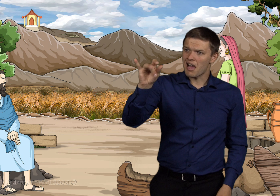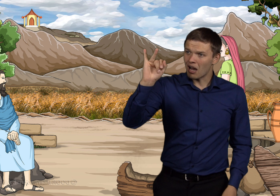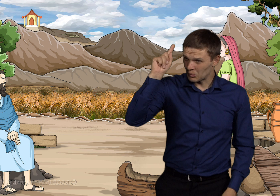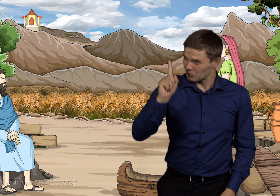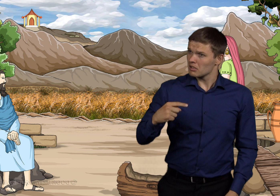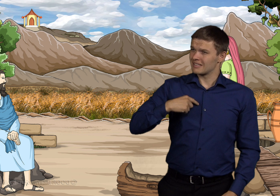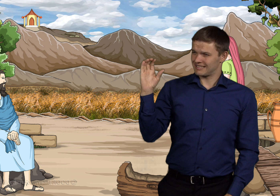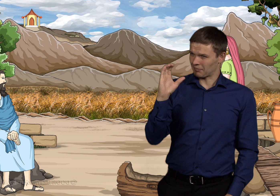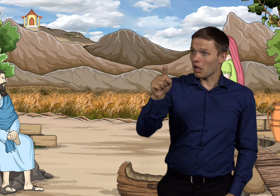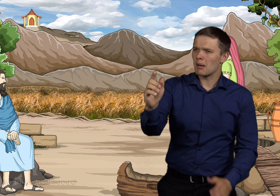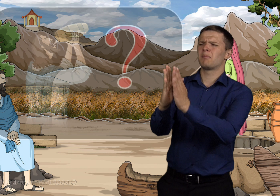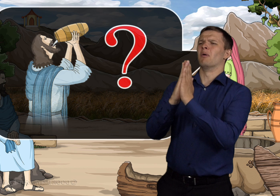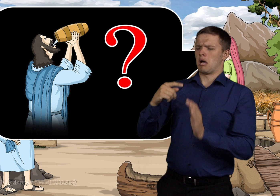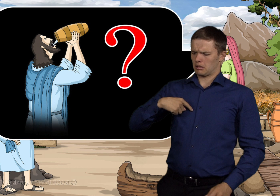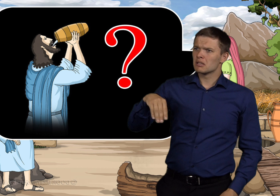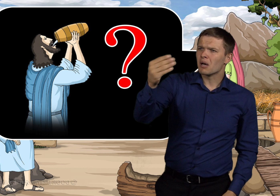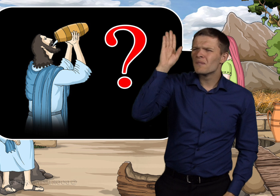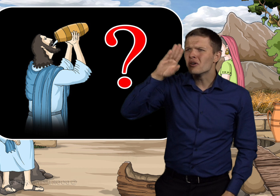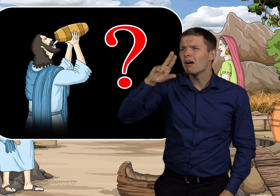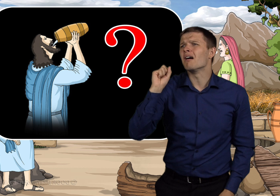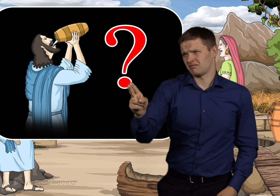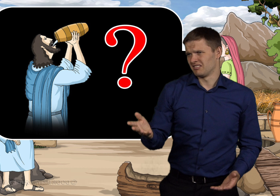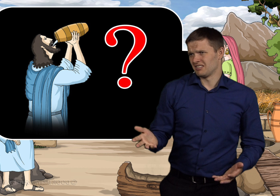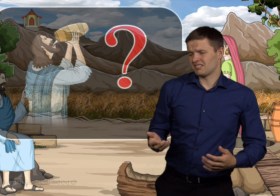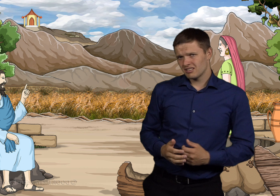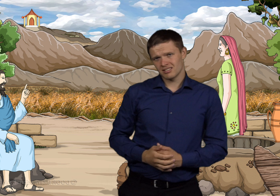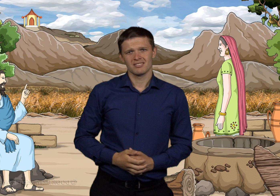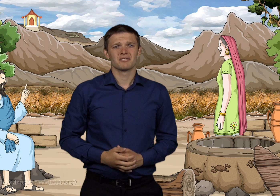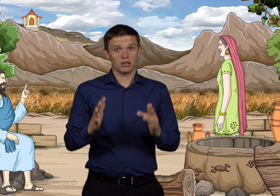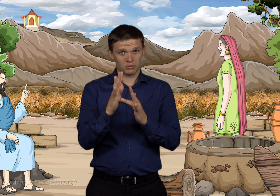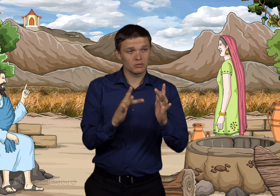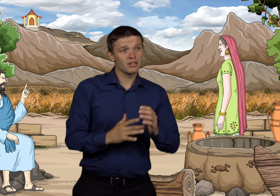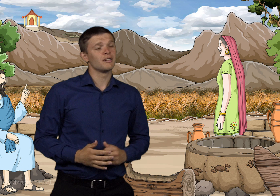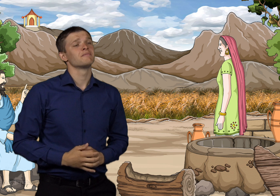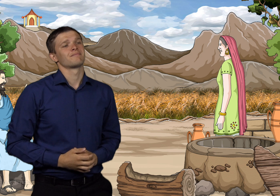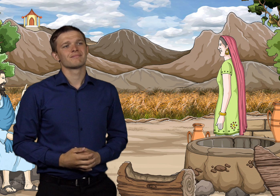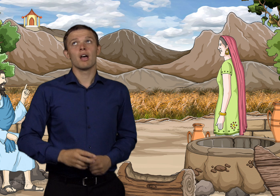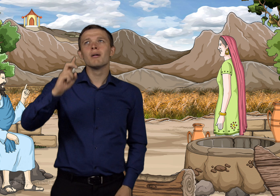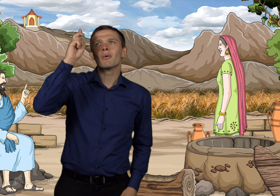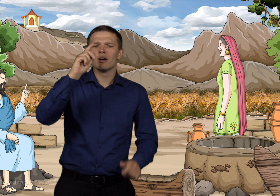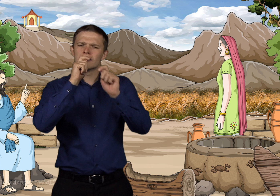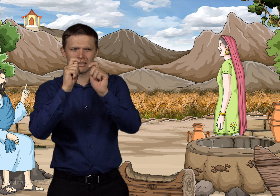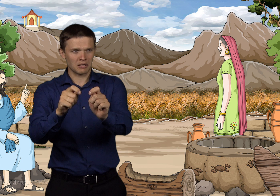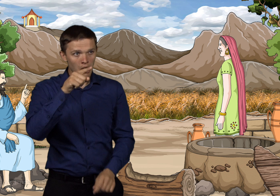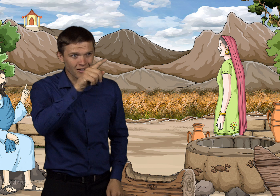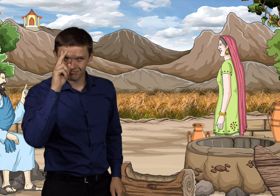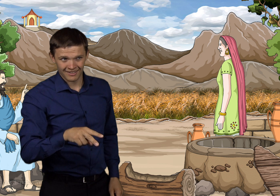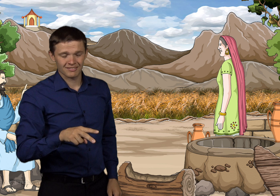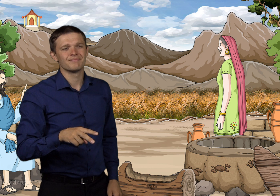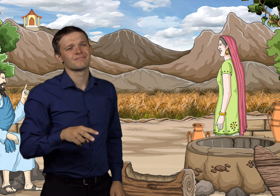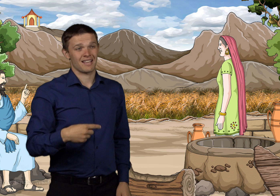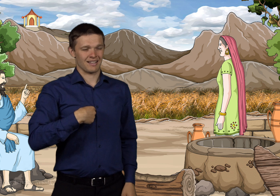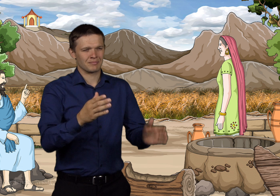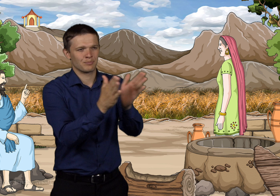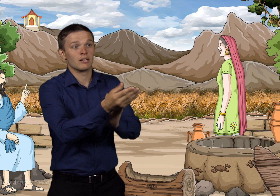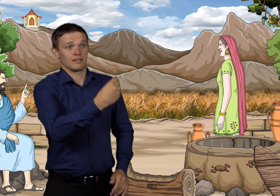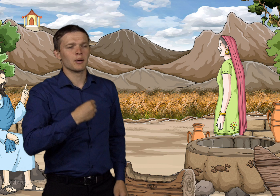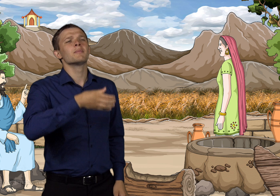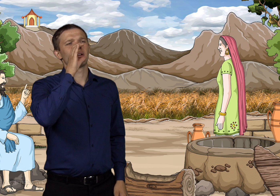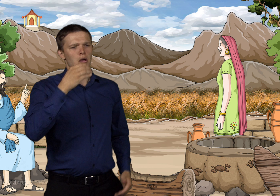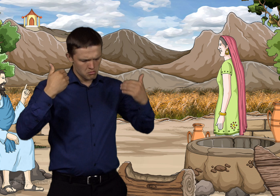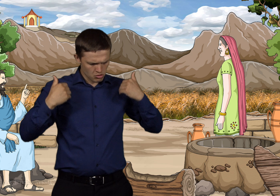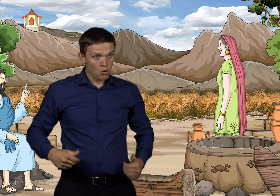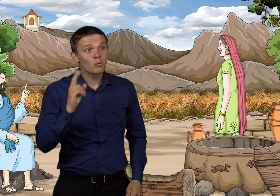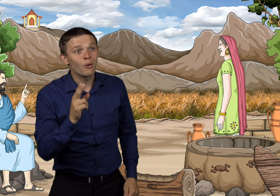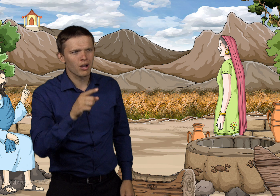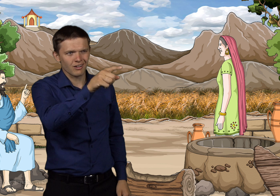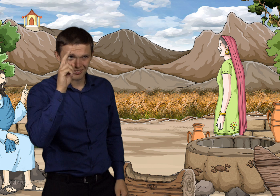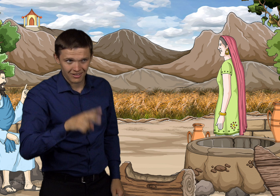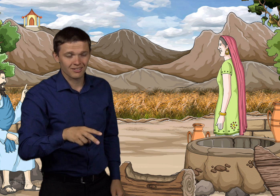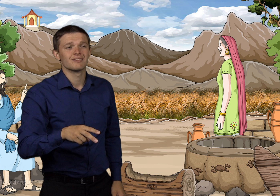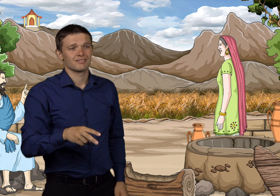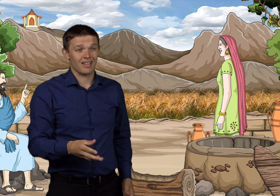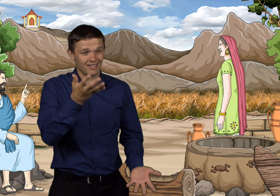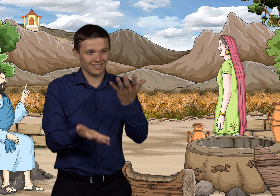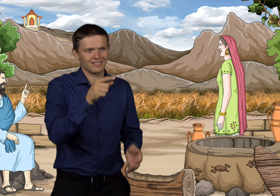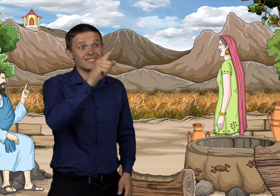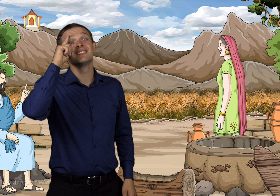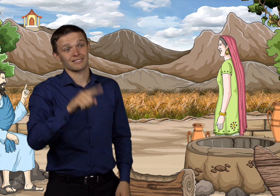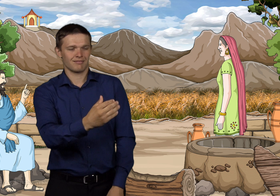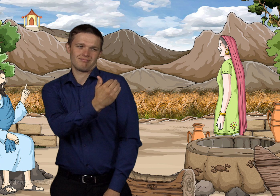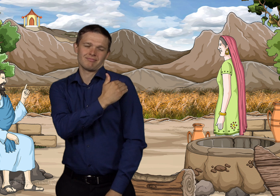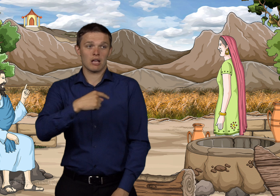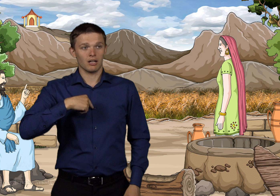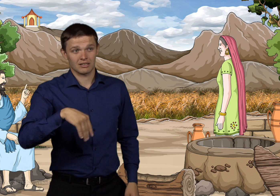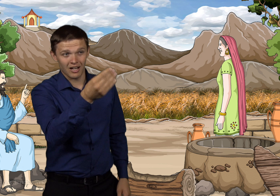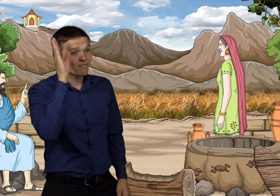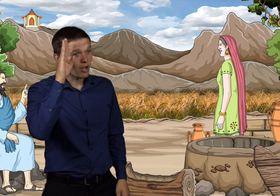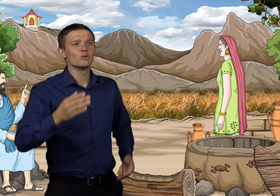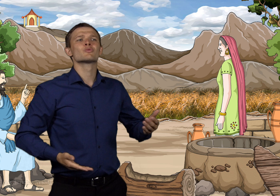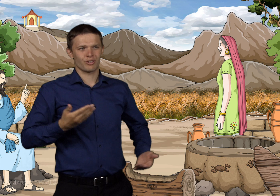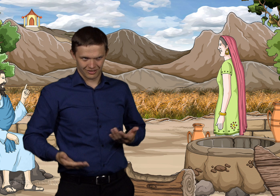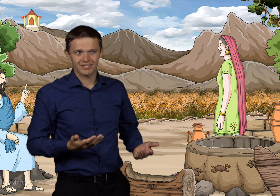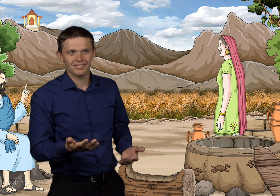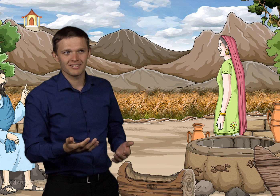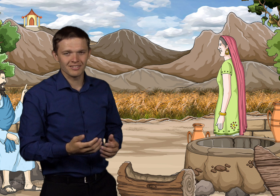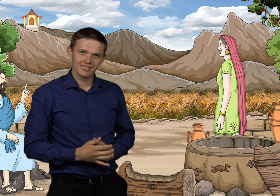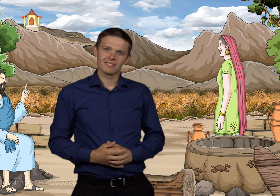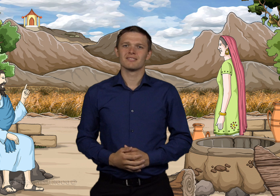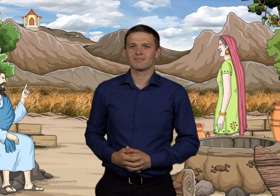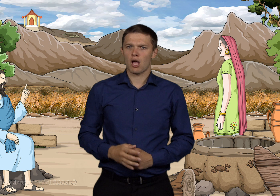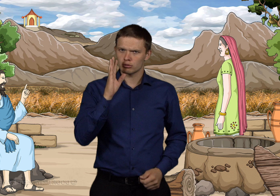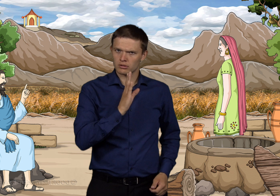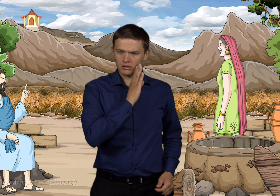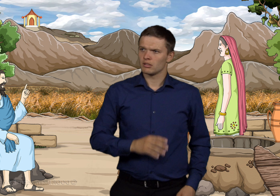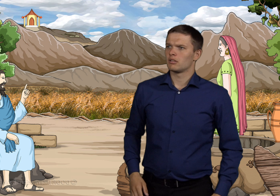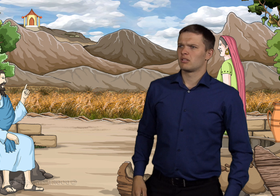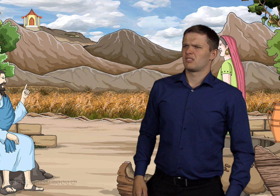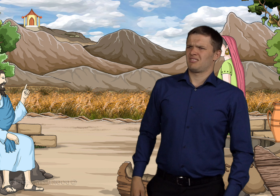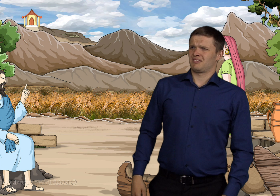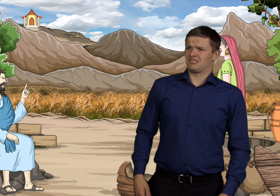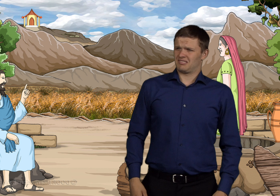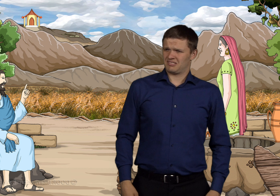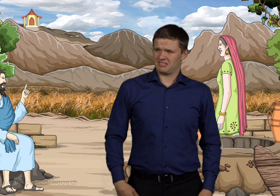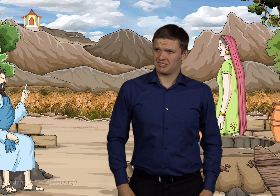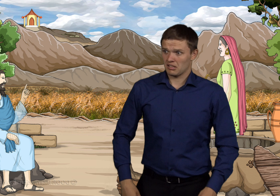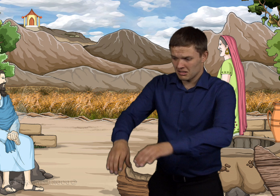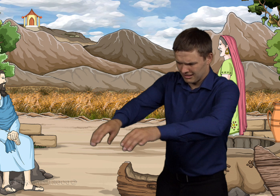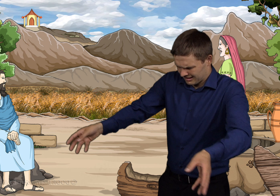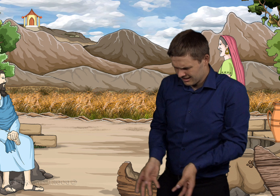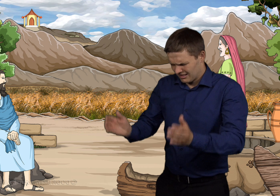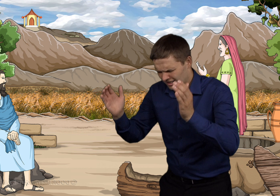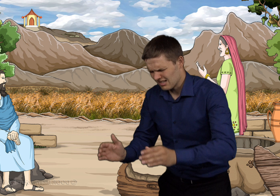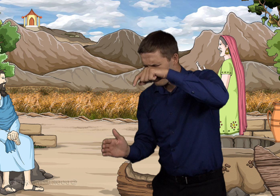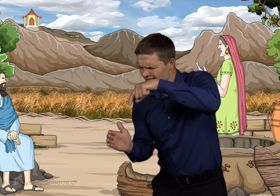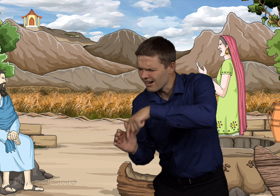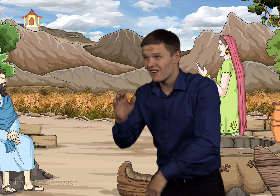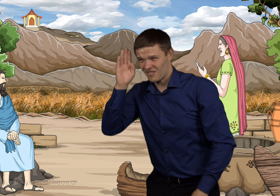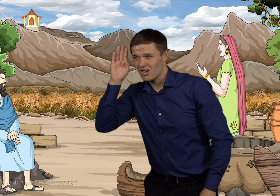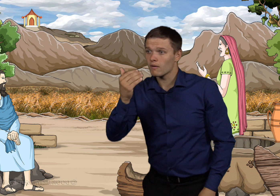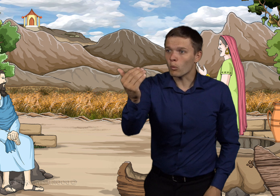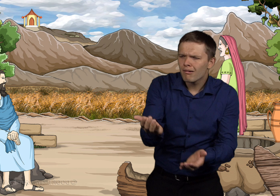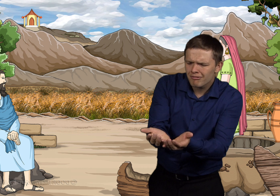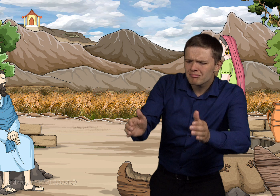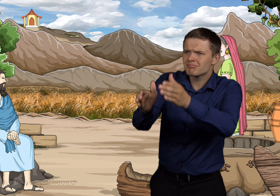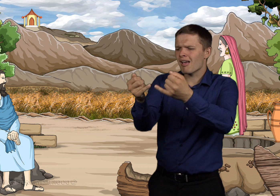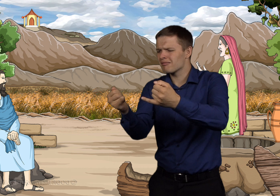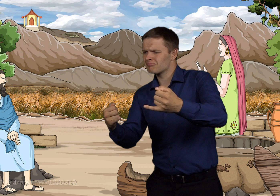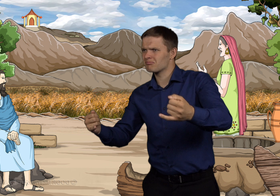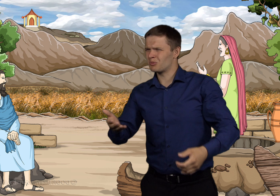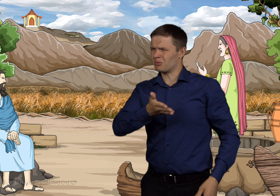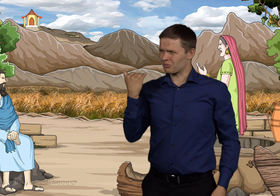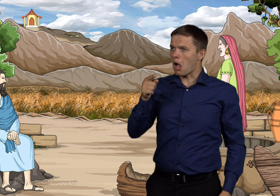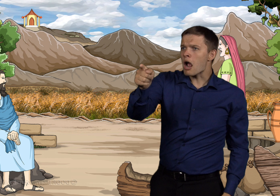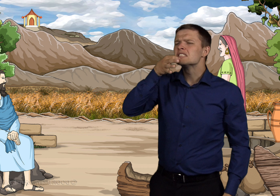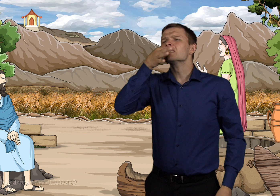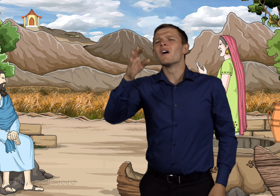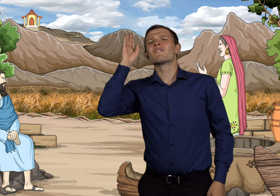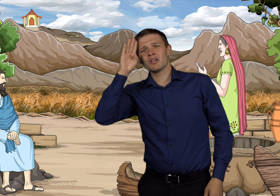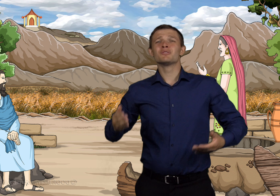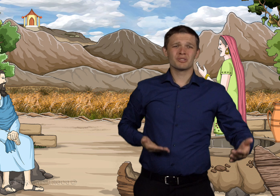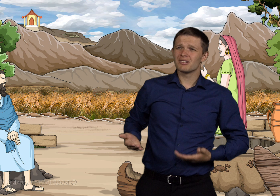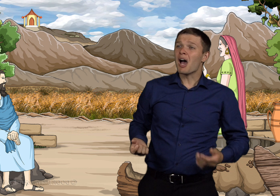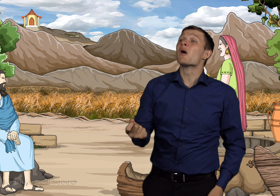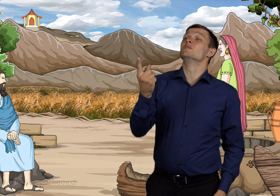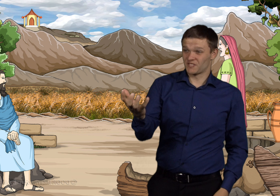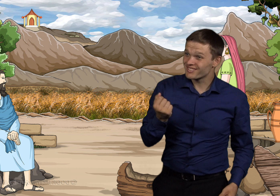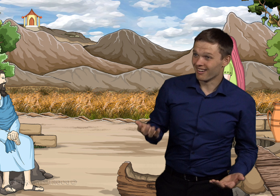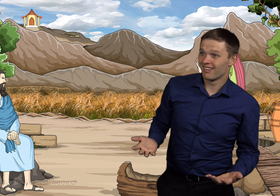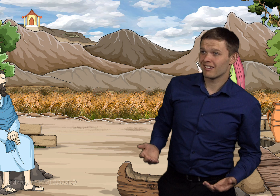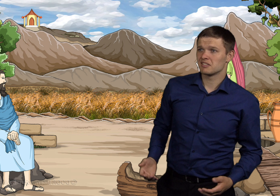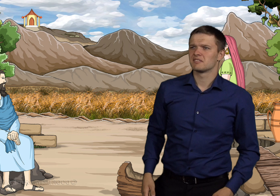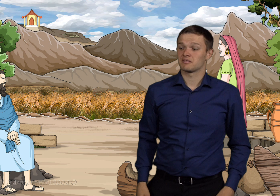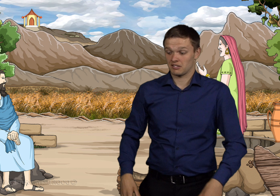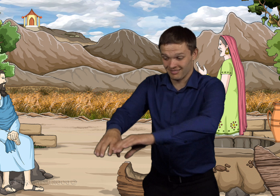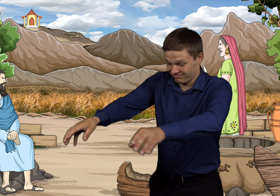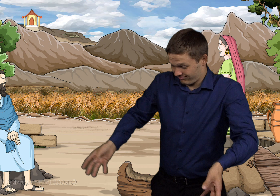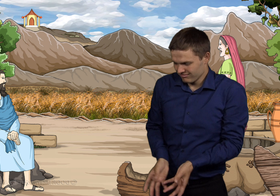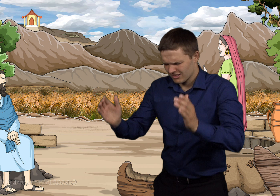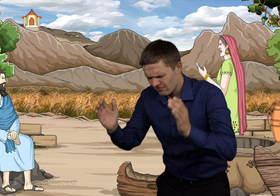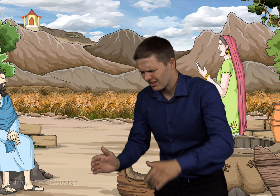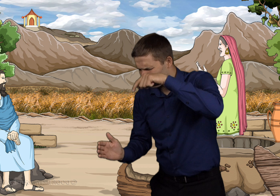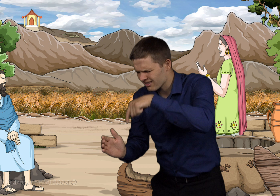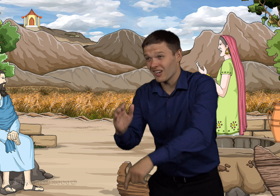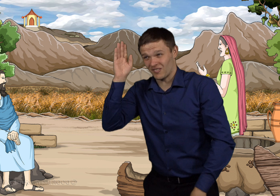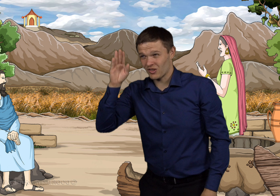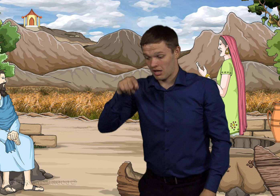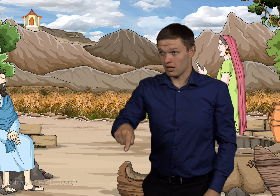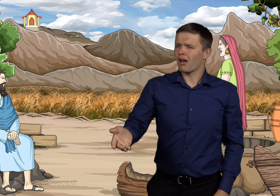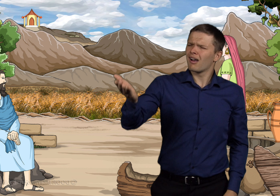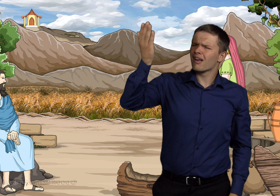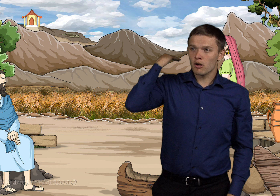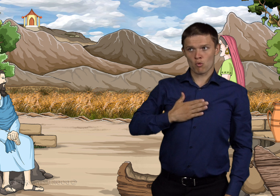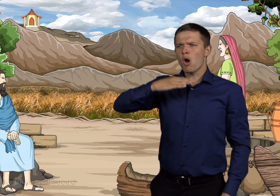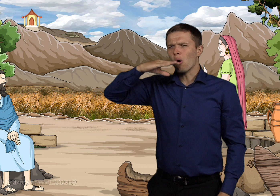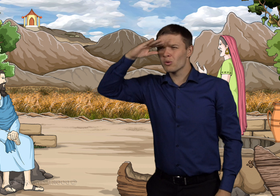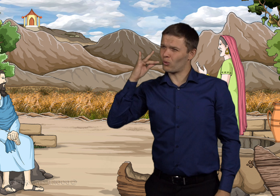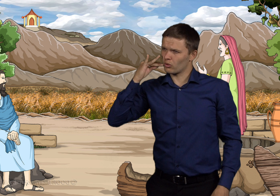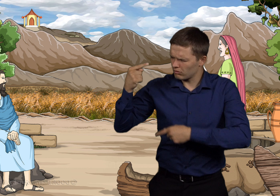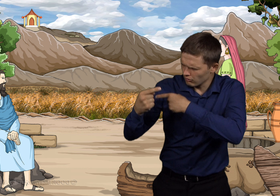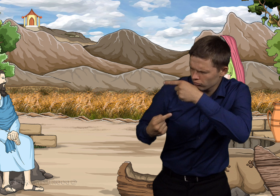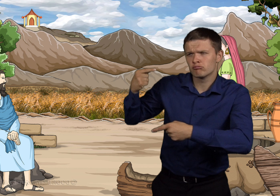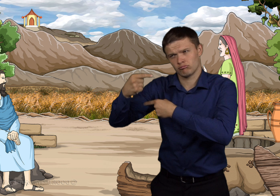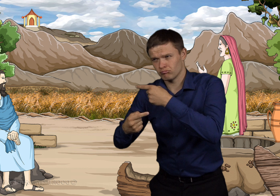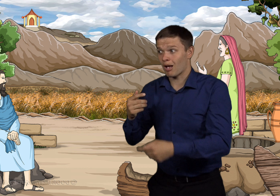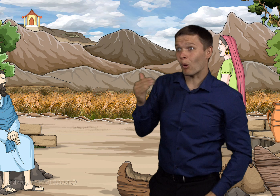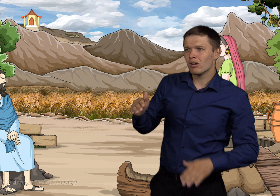“How can You ask for a drink from me, a Samaritan woman?” (For Jews do not associate with Samaritans.) Jesus answered, “If you knew the gift of God and who is asking you for a drink, you would have asked Him, and He would have given you living water.” “Sir,” the woman replied, “You have nothing to draw with and the well is deep.